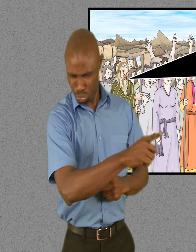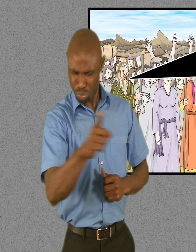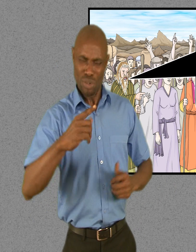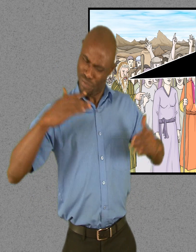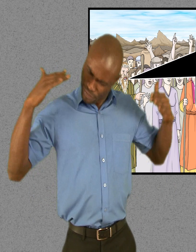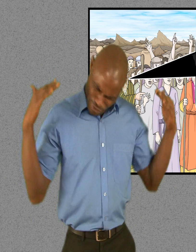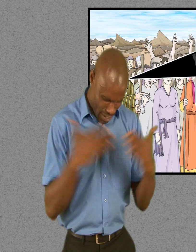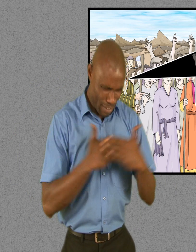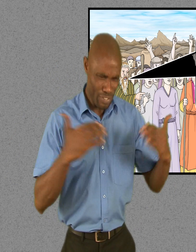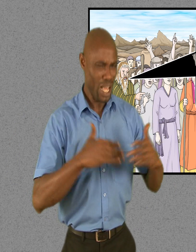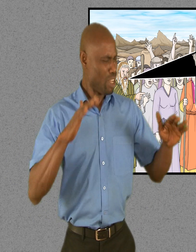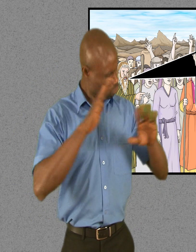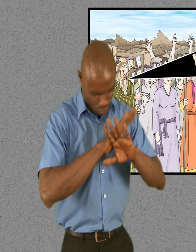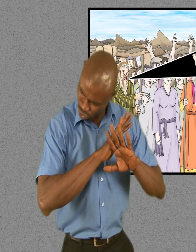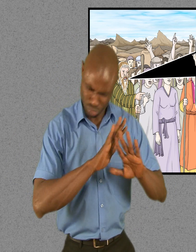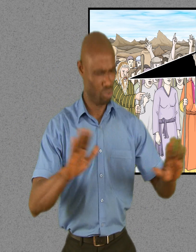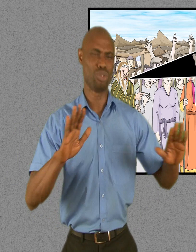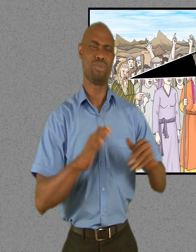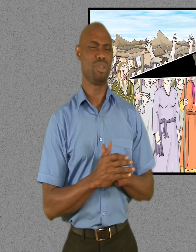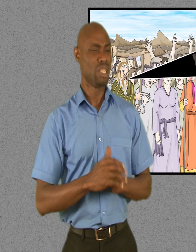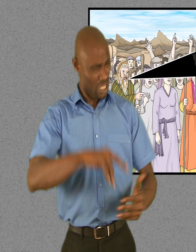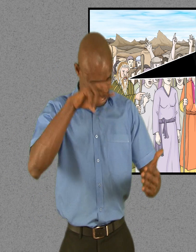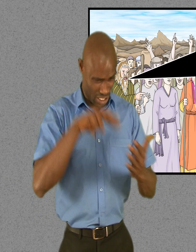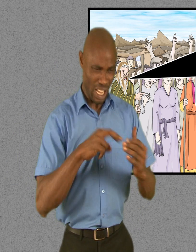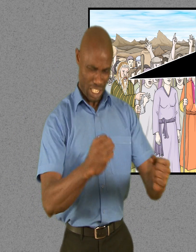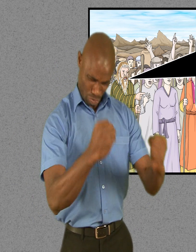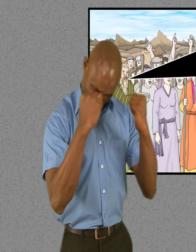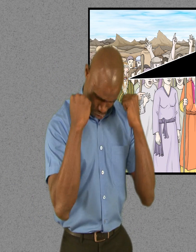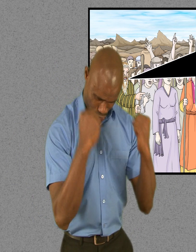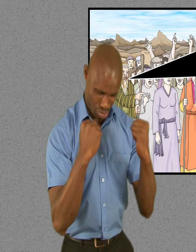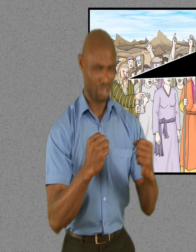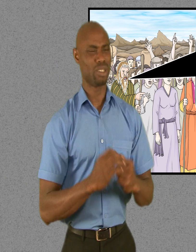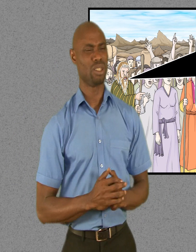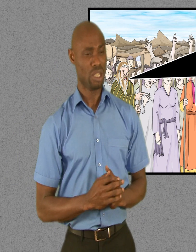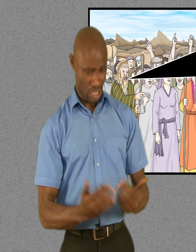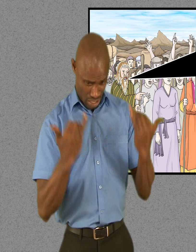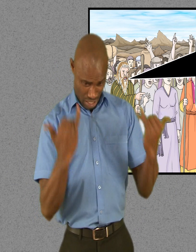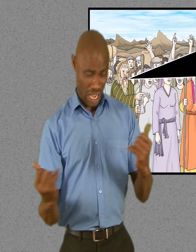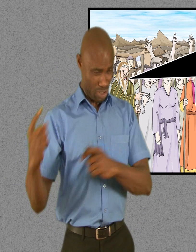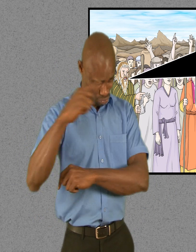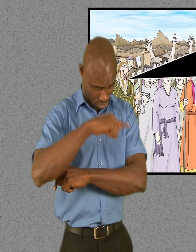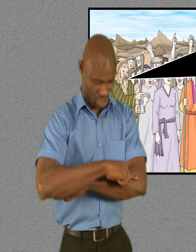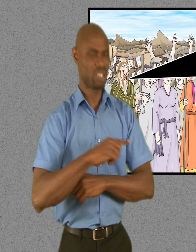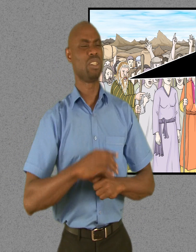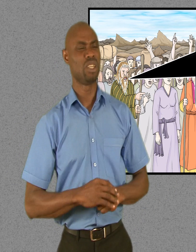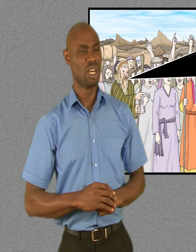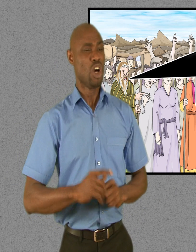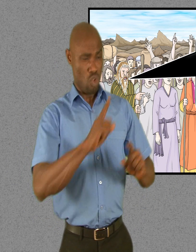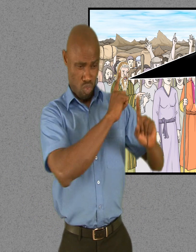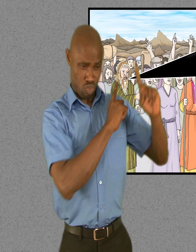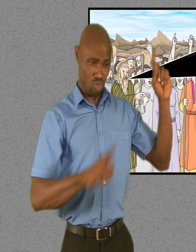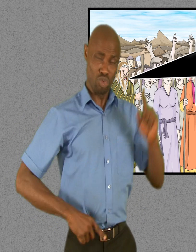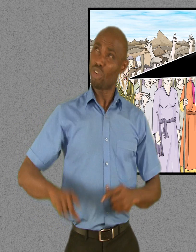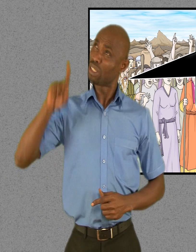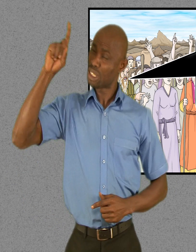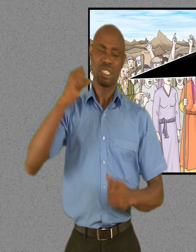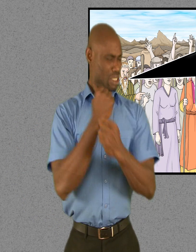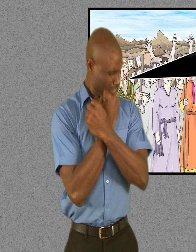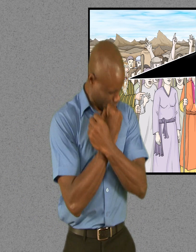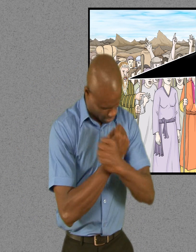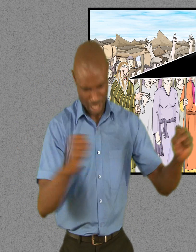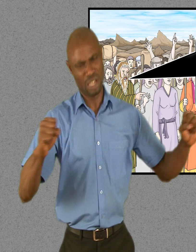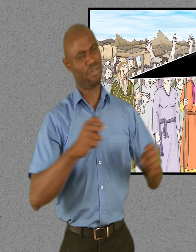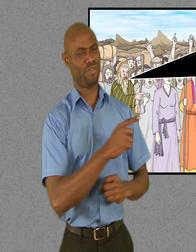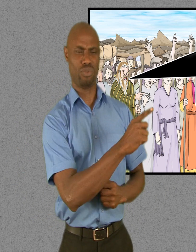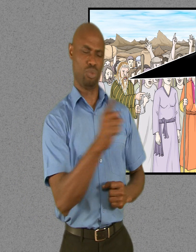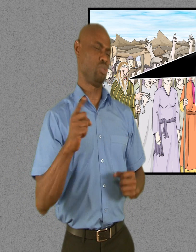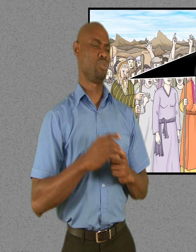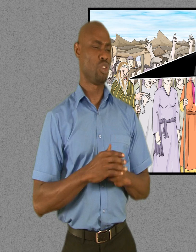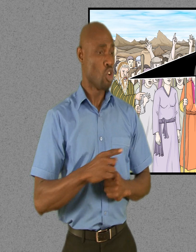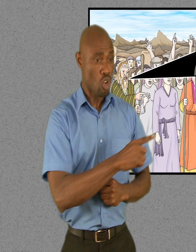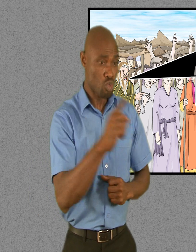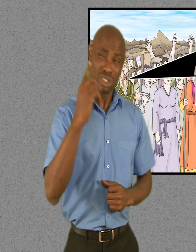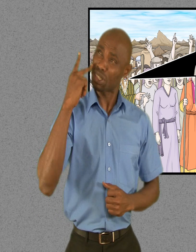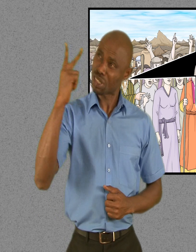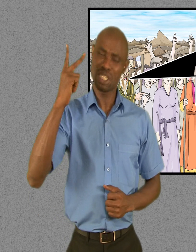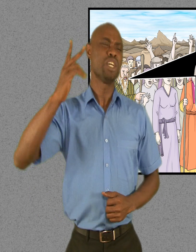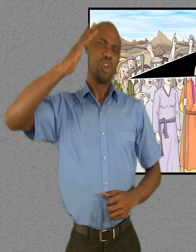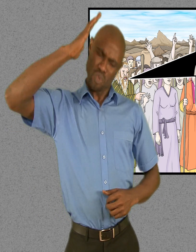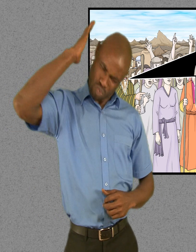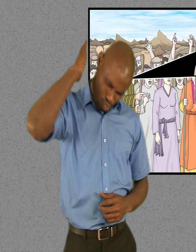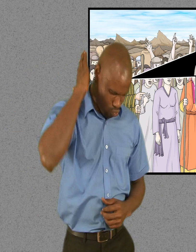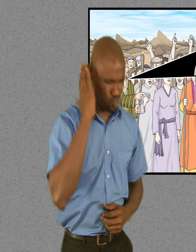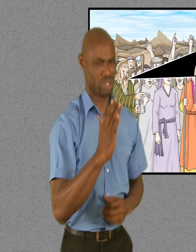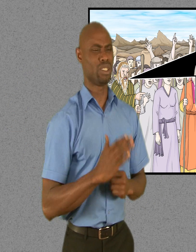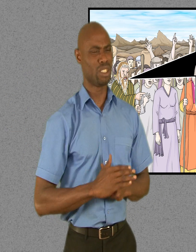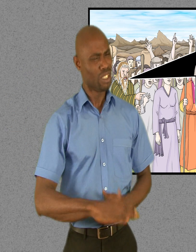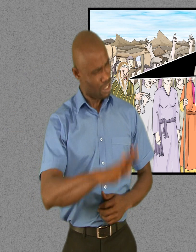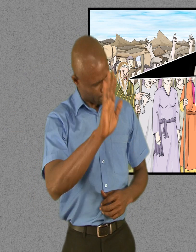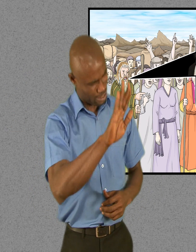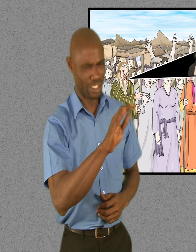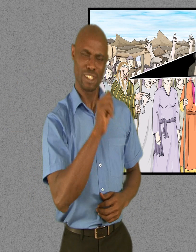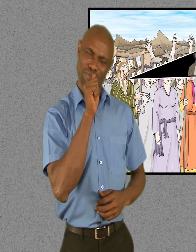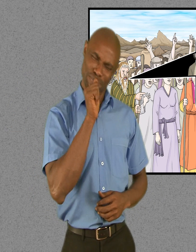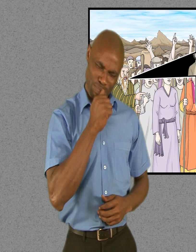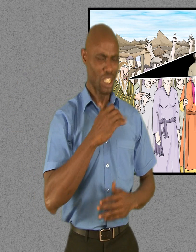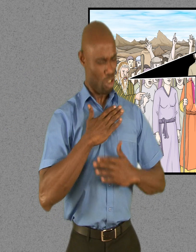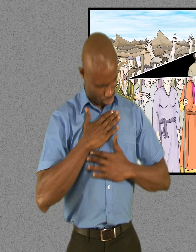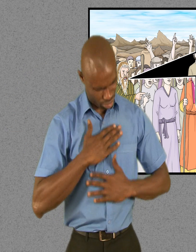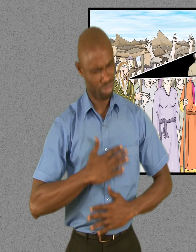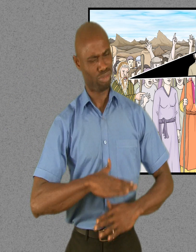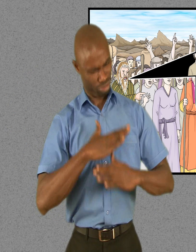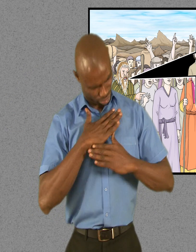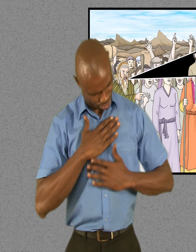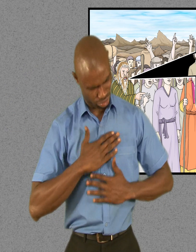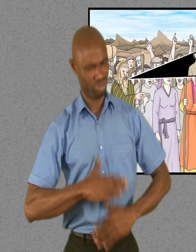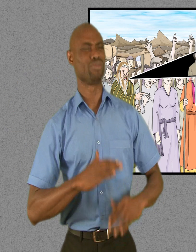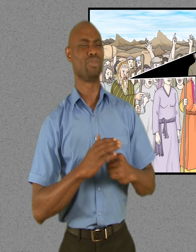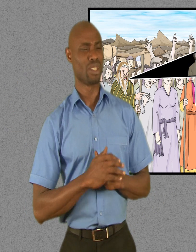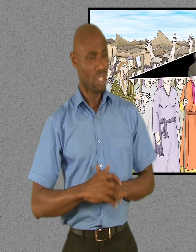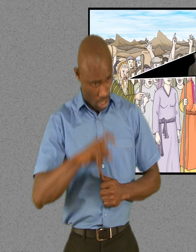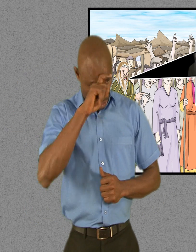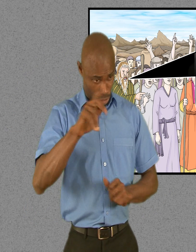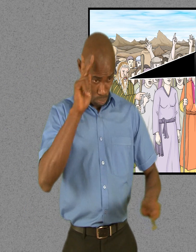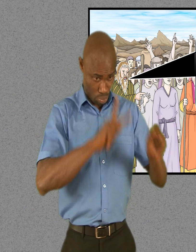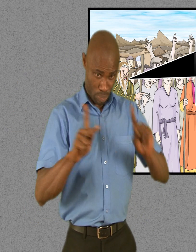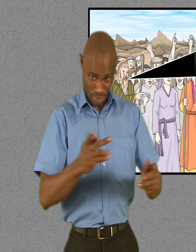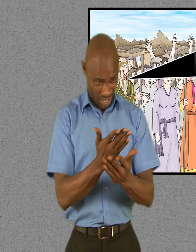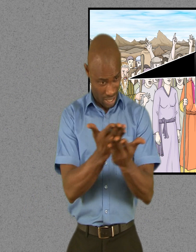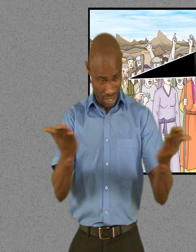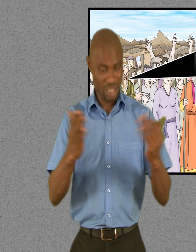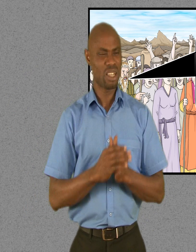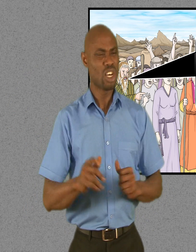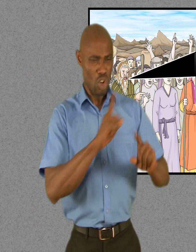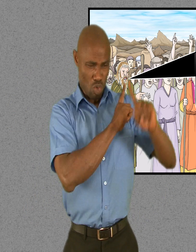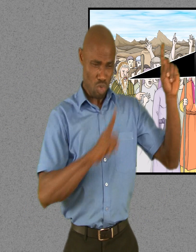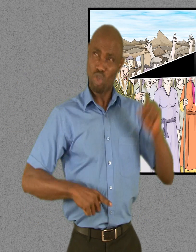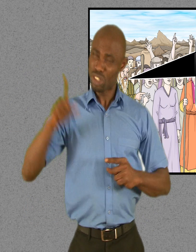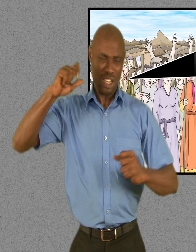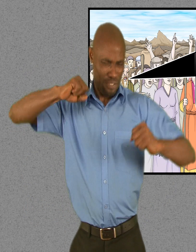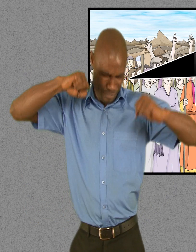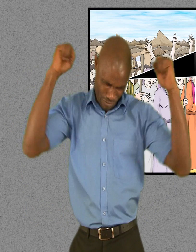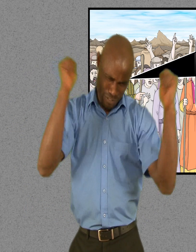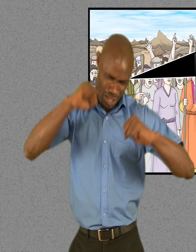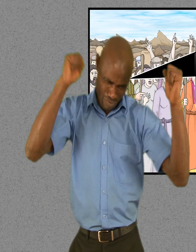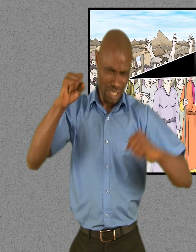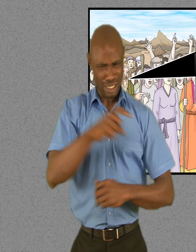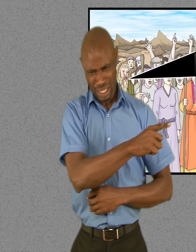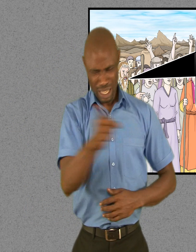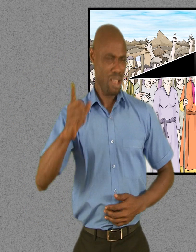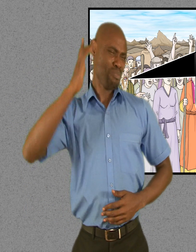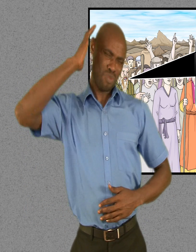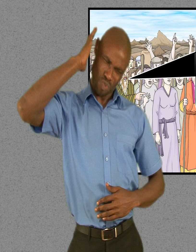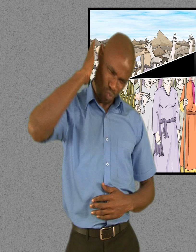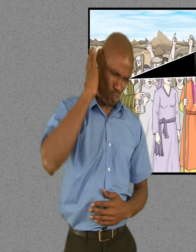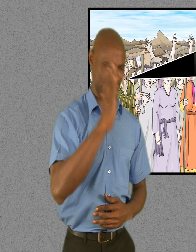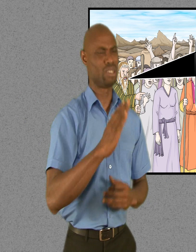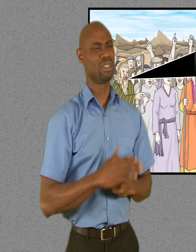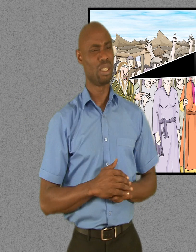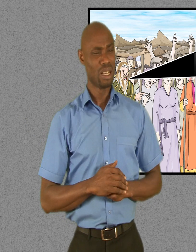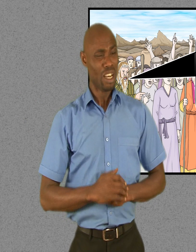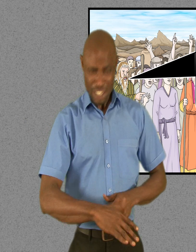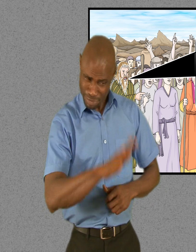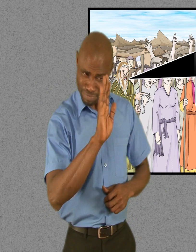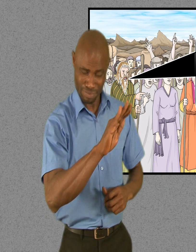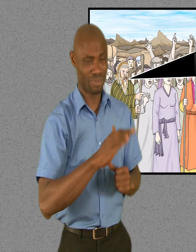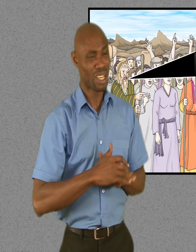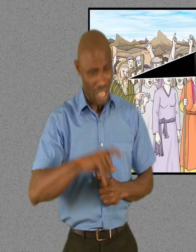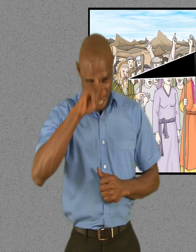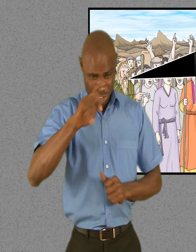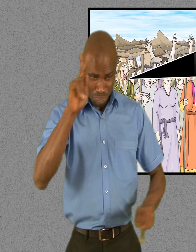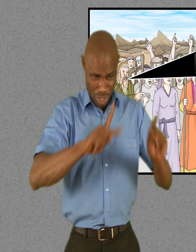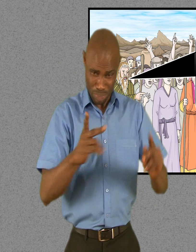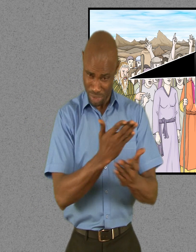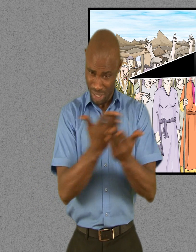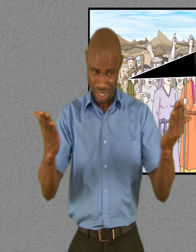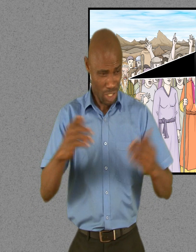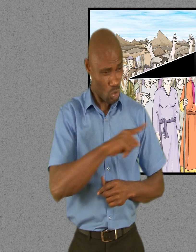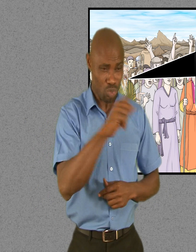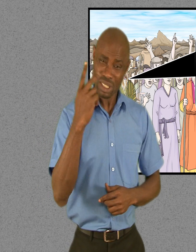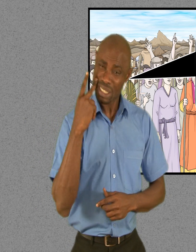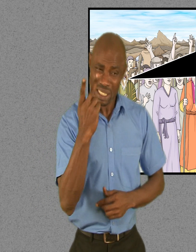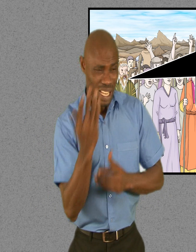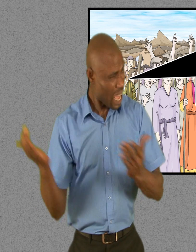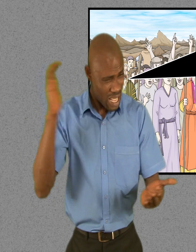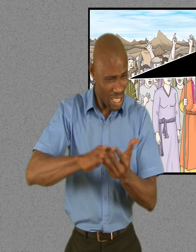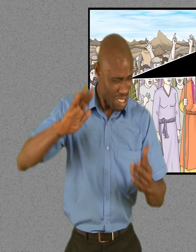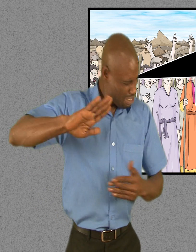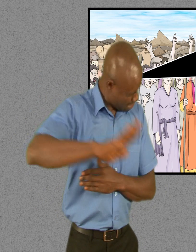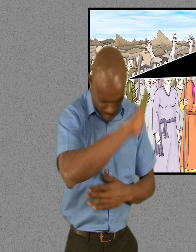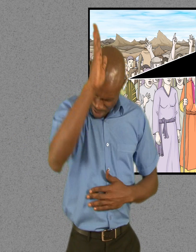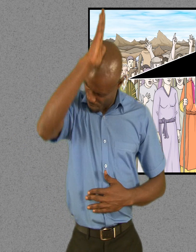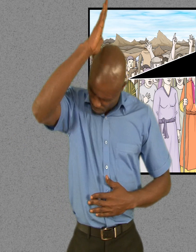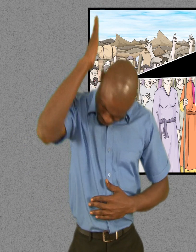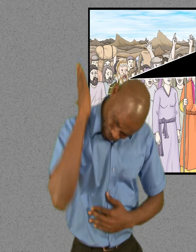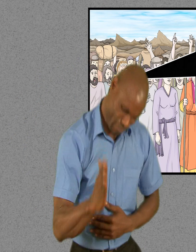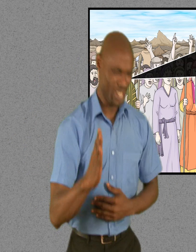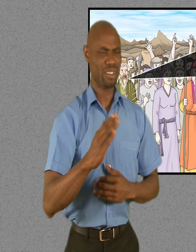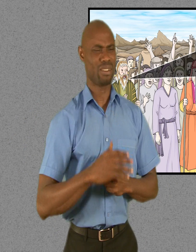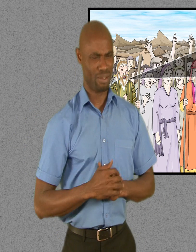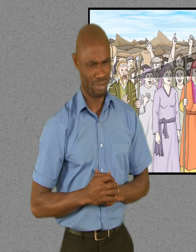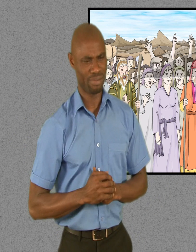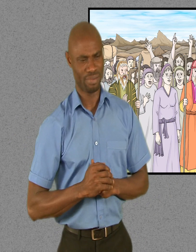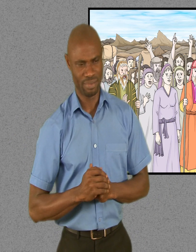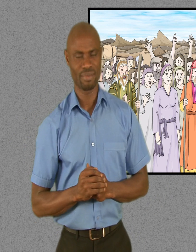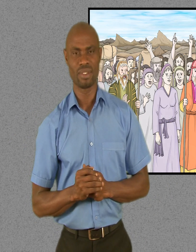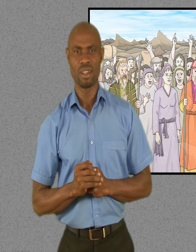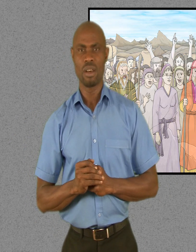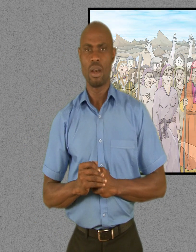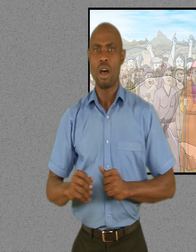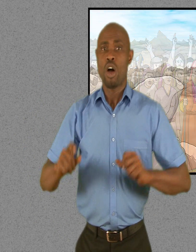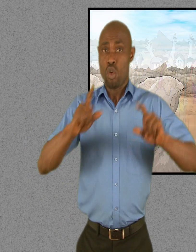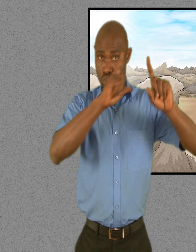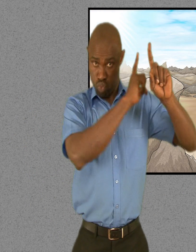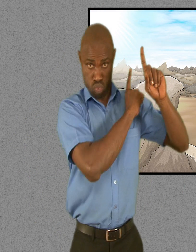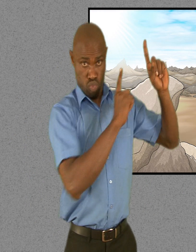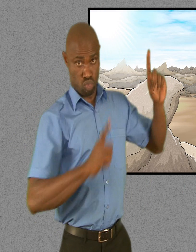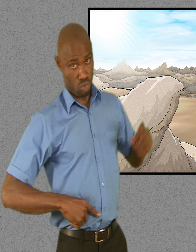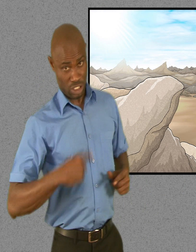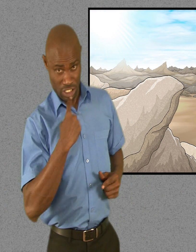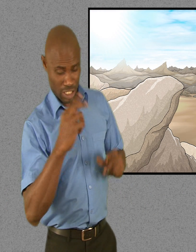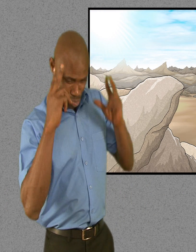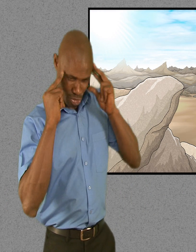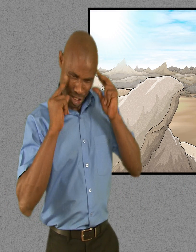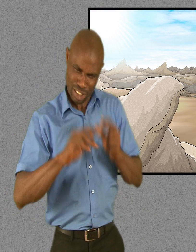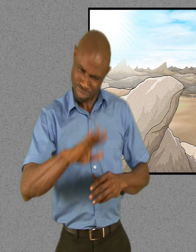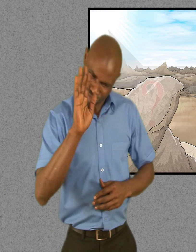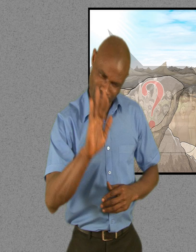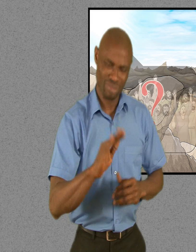Stand firm and you will see the LORD’s salvation, which He will accomplish for you today; for the Egyptians you see today, you will never see again.